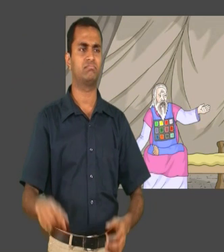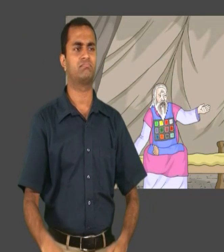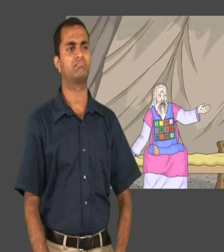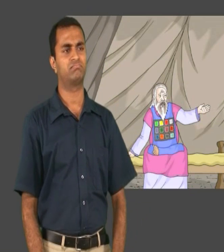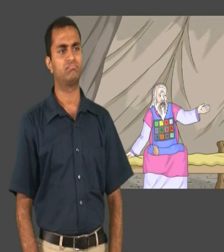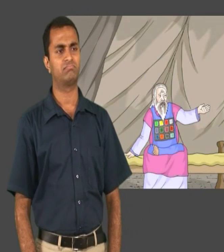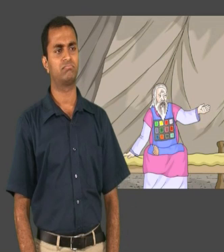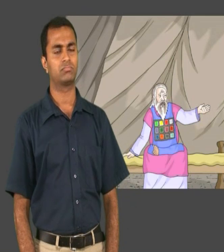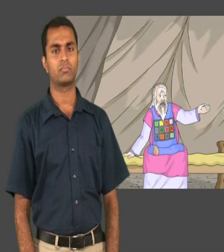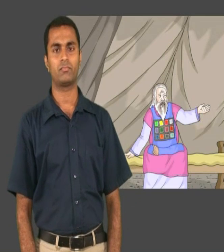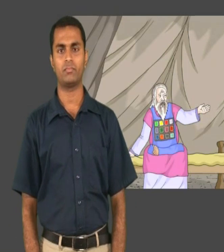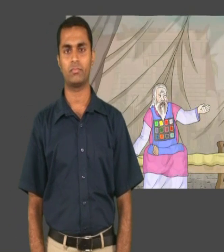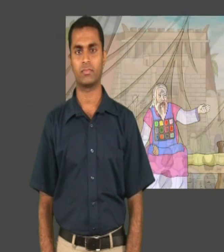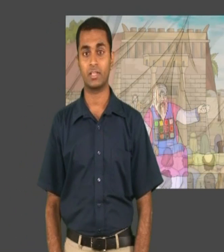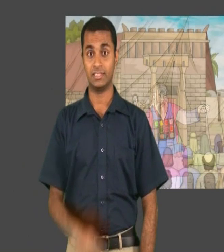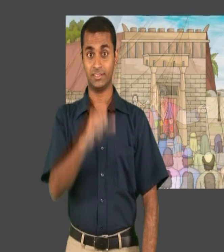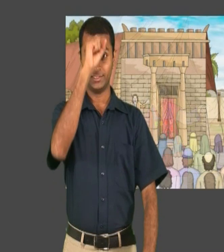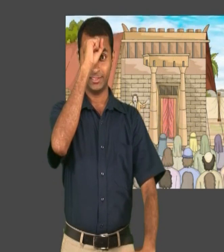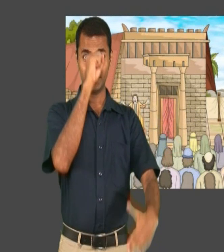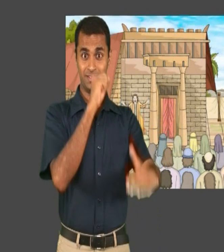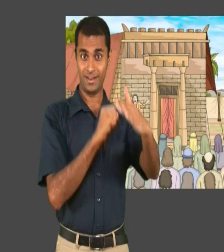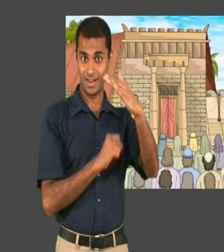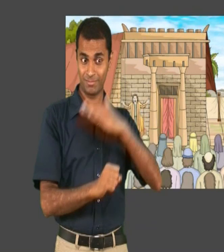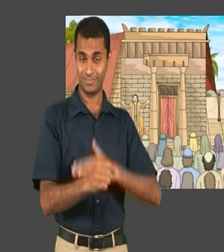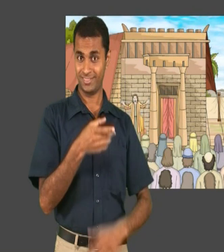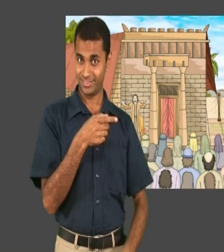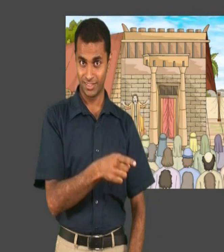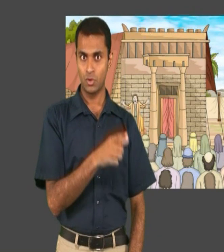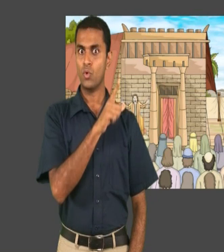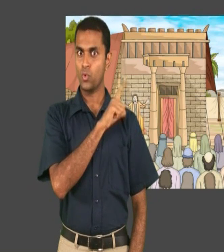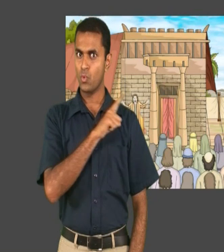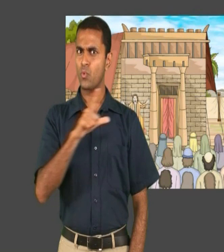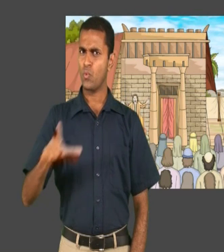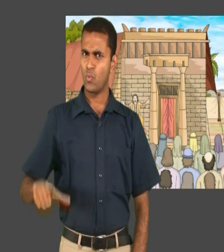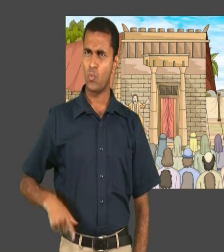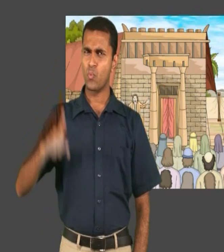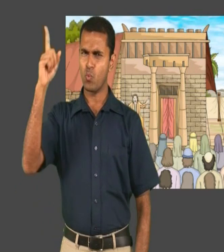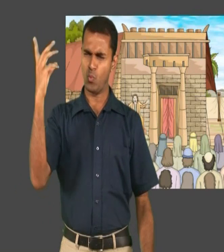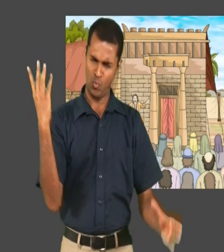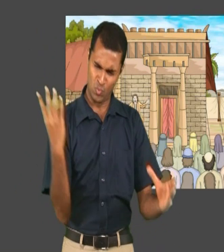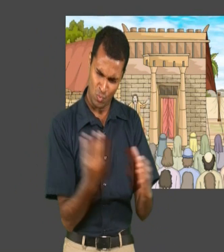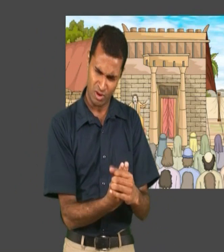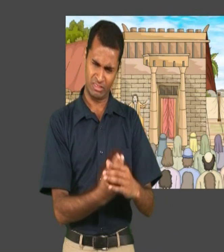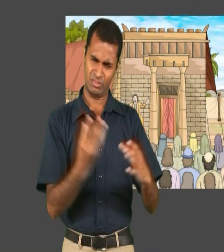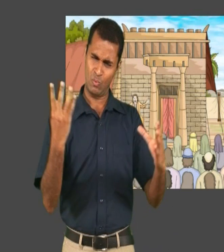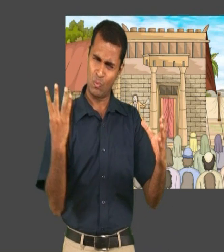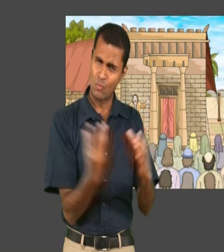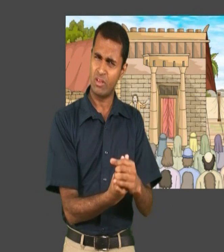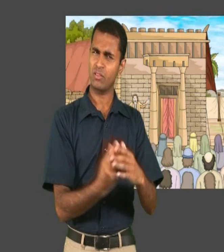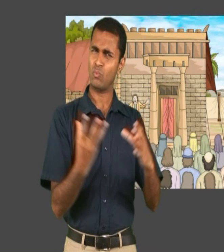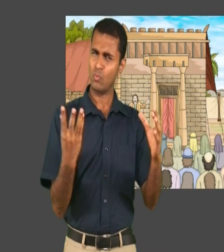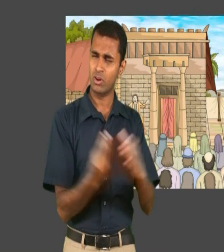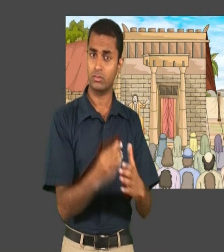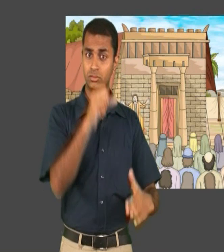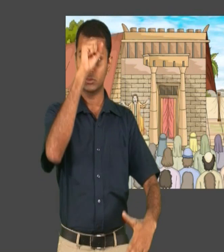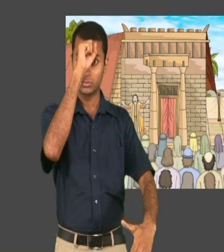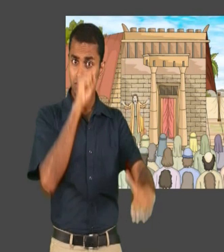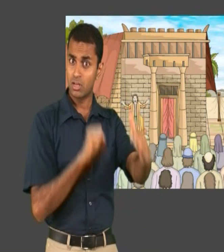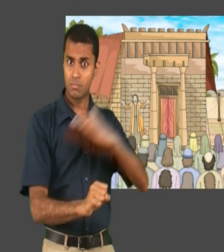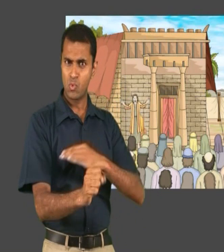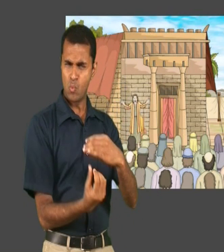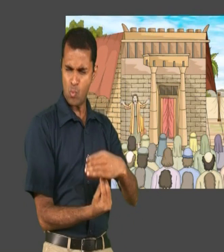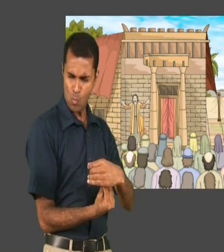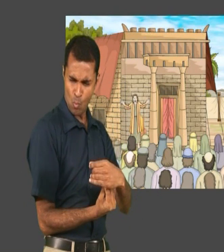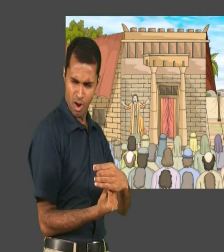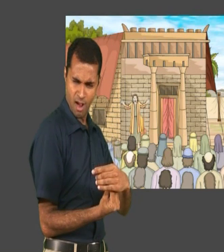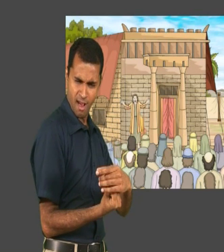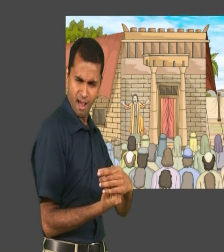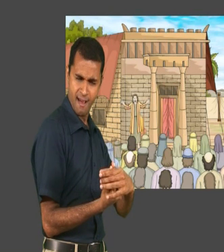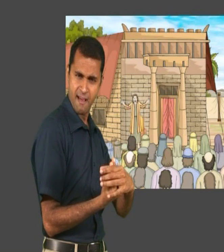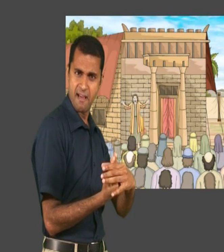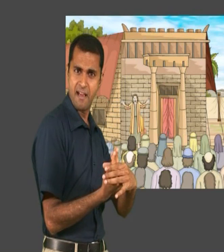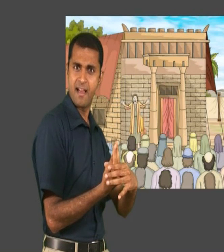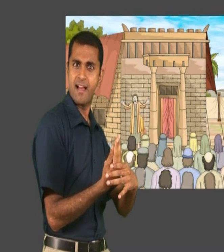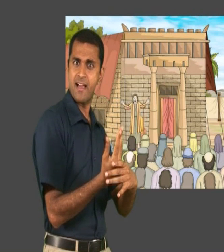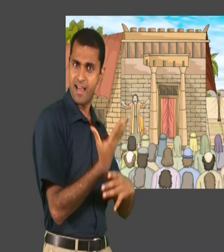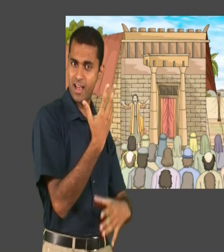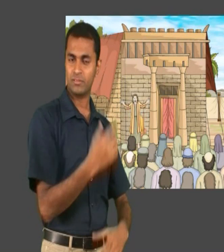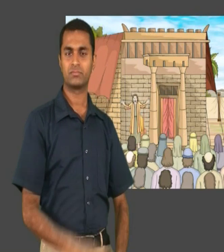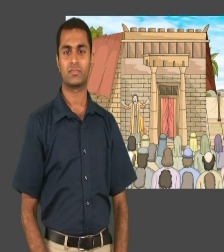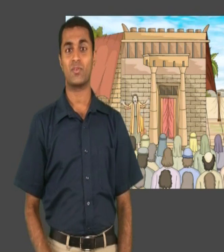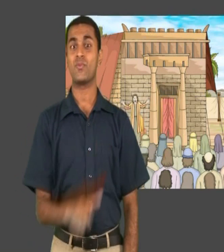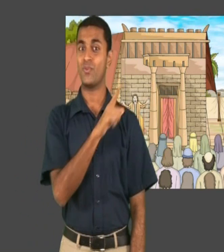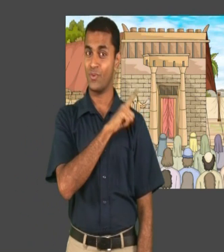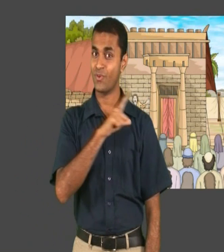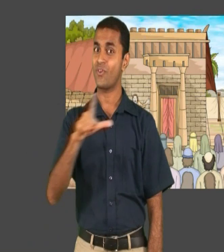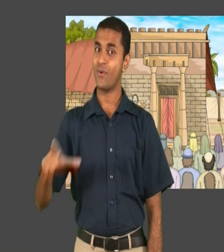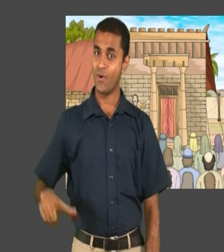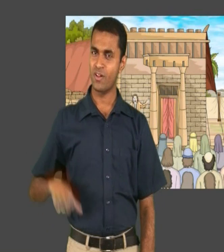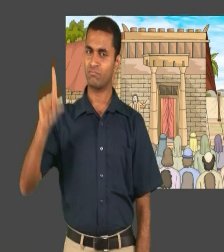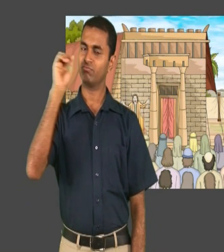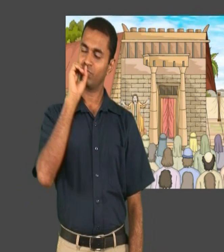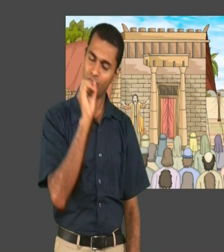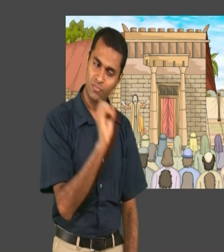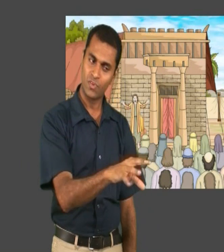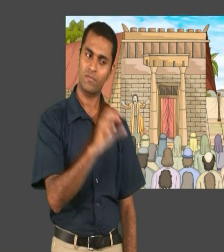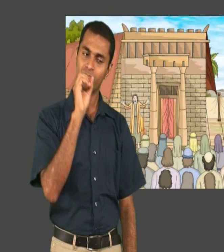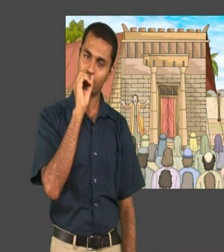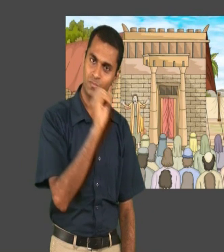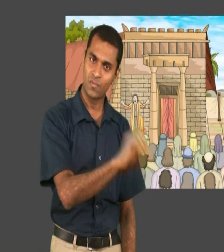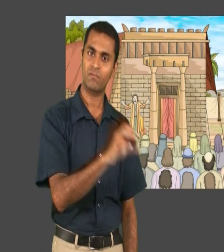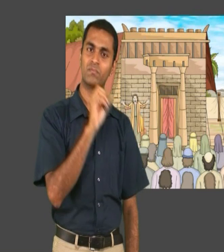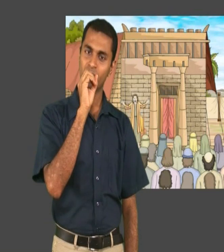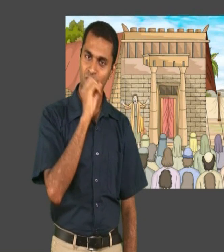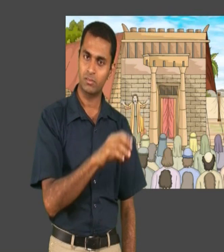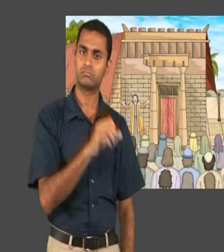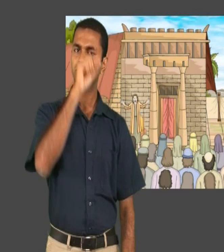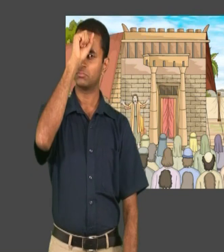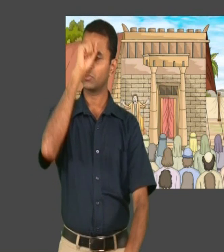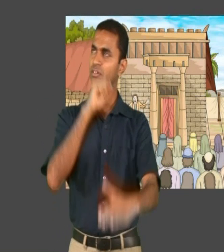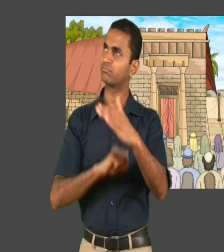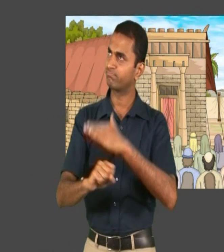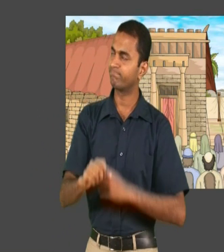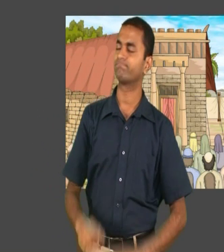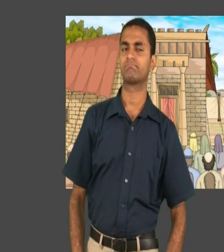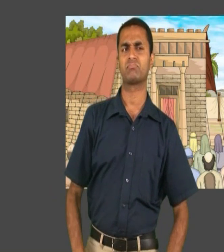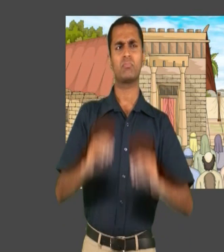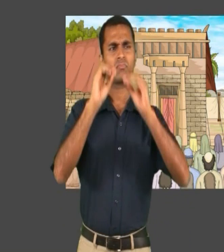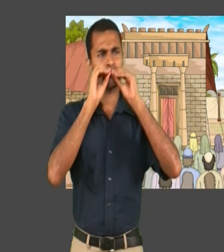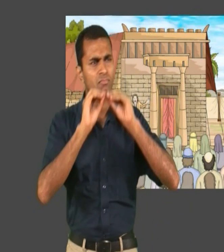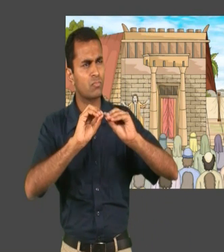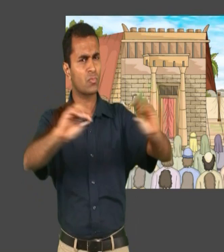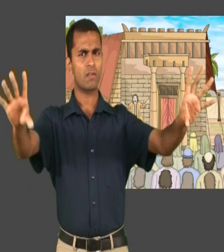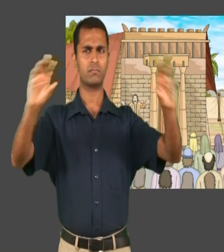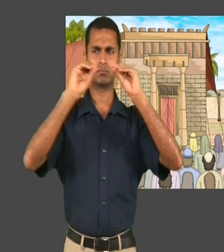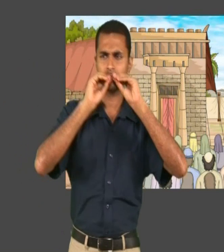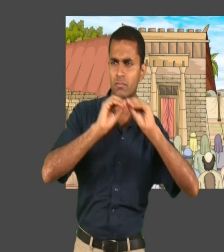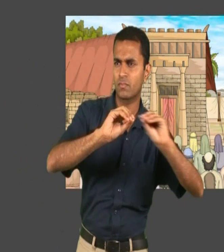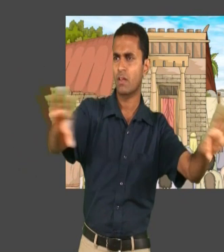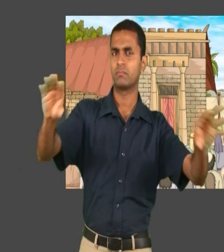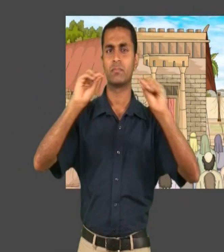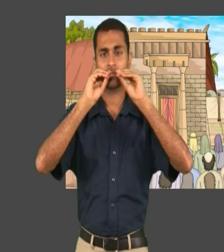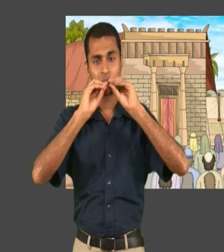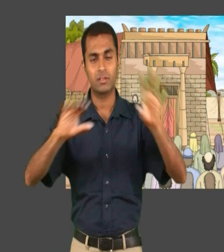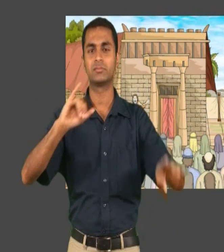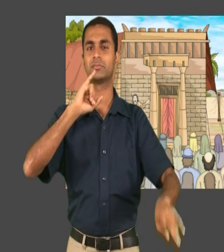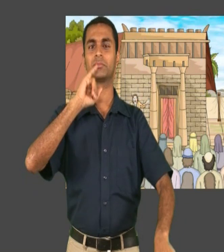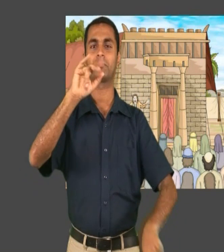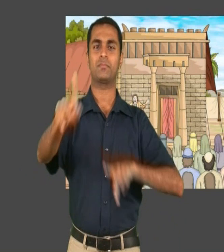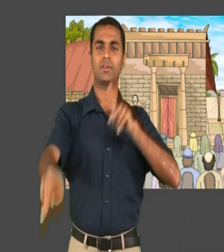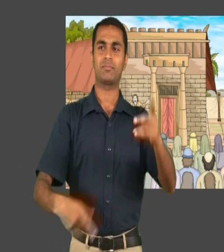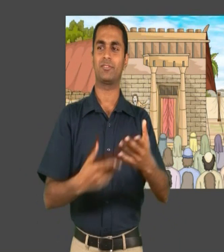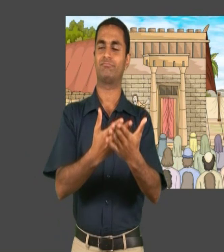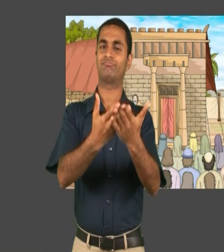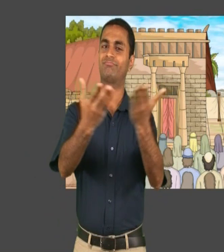And Samuel grew, and the LORD was with him, and He let none of Samuel’s words fall to the ground.